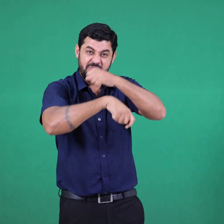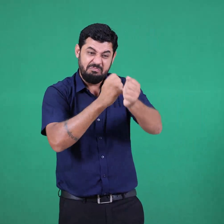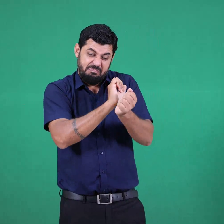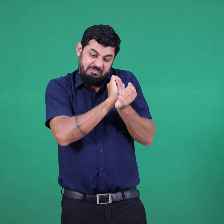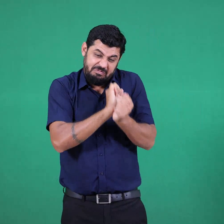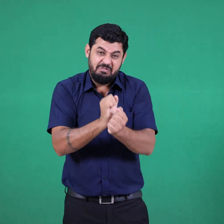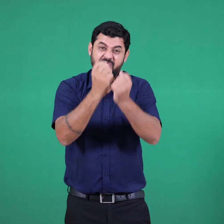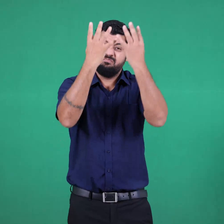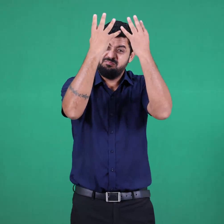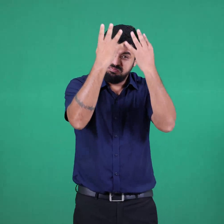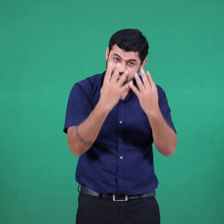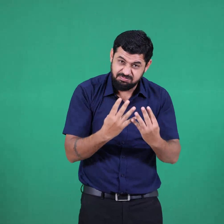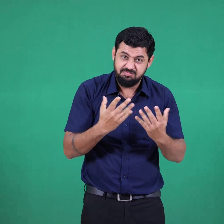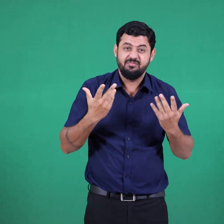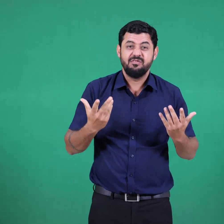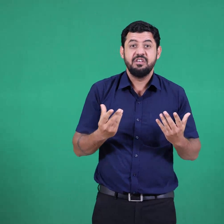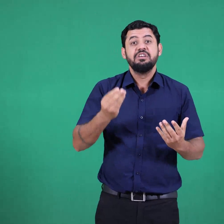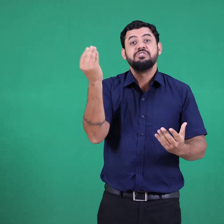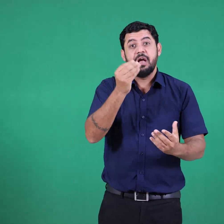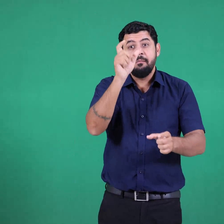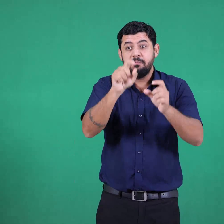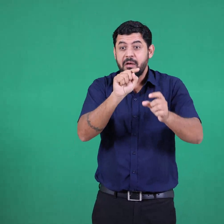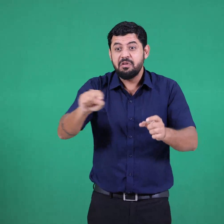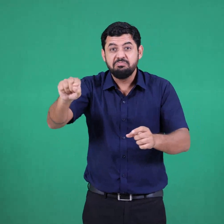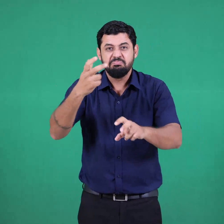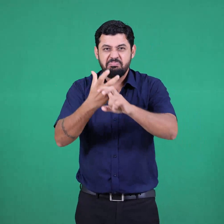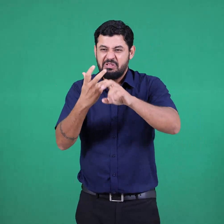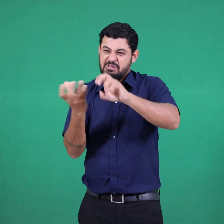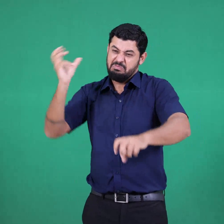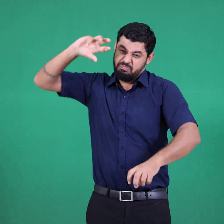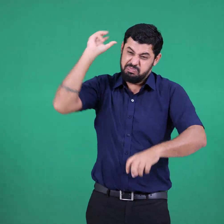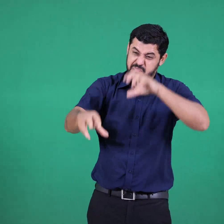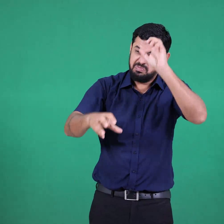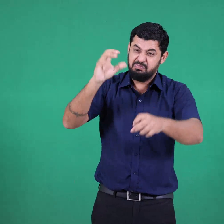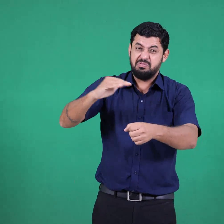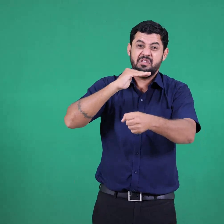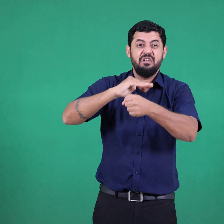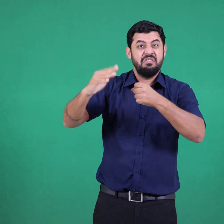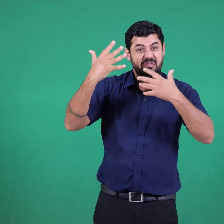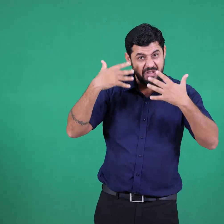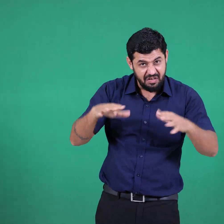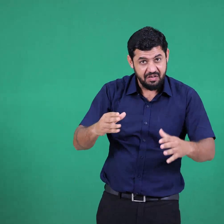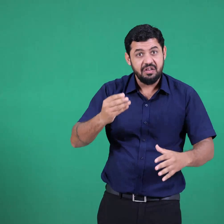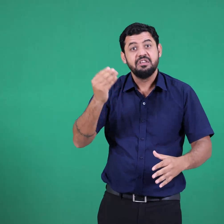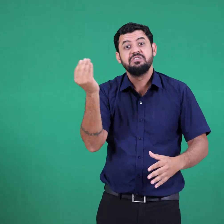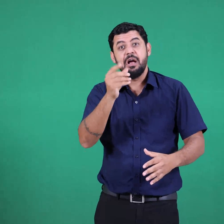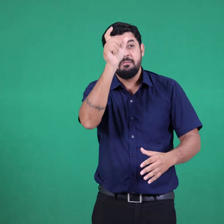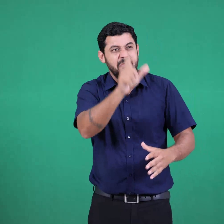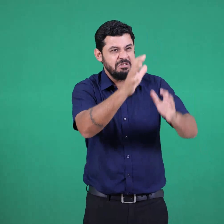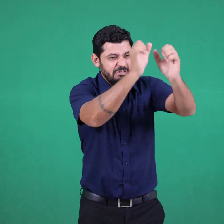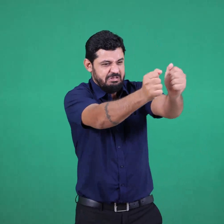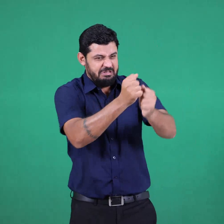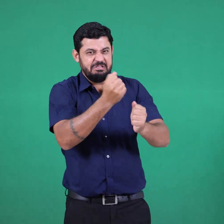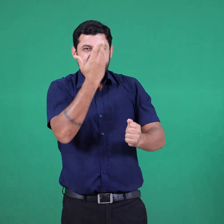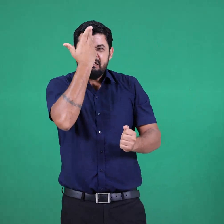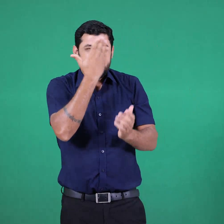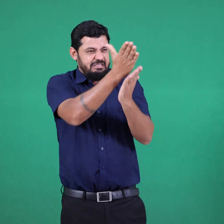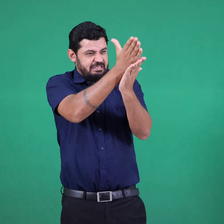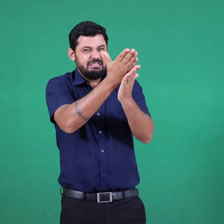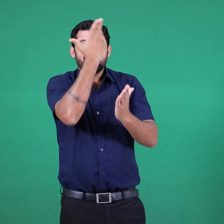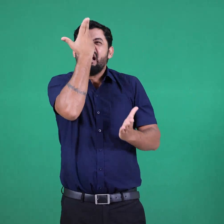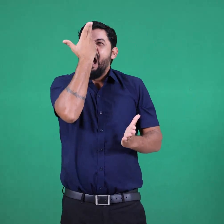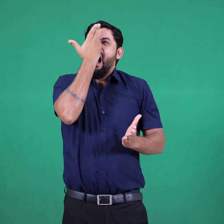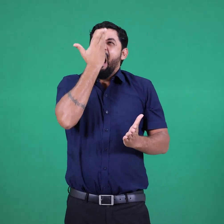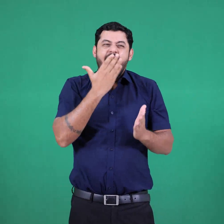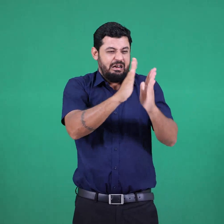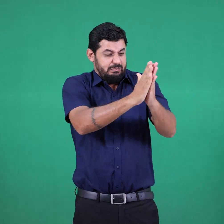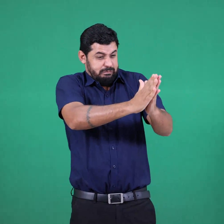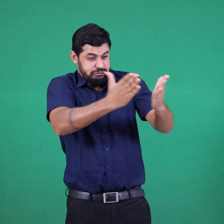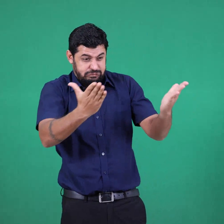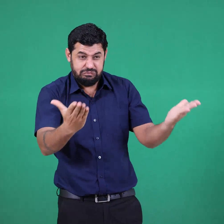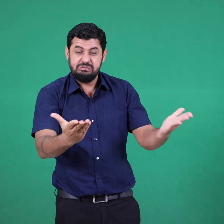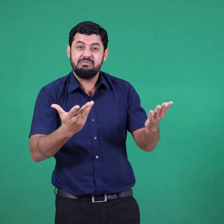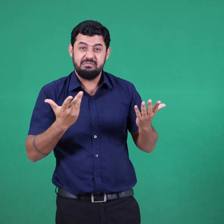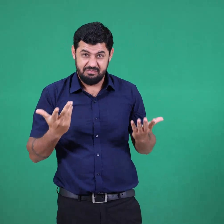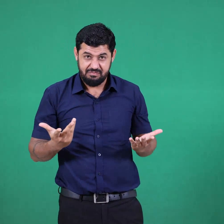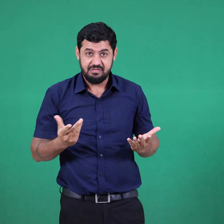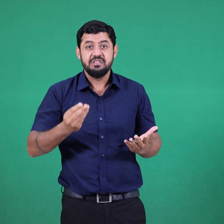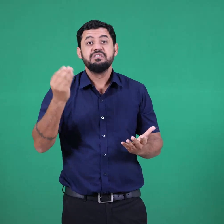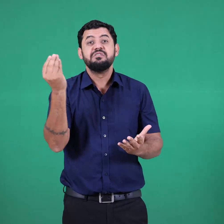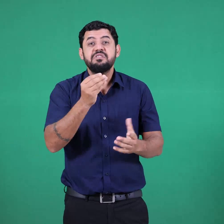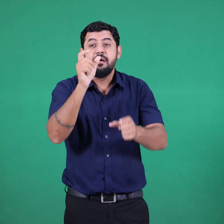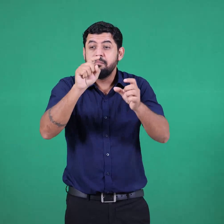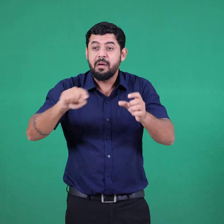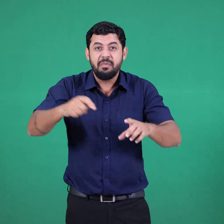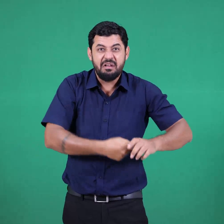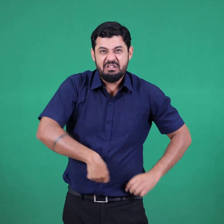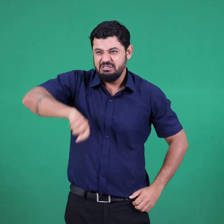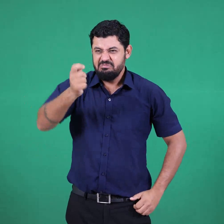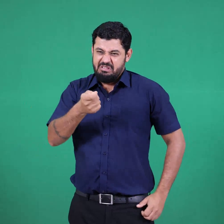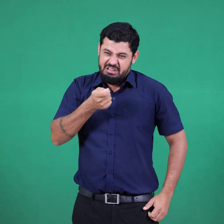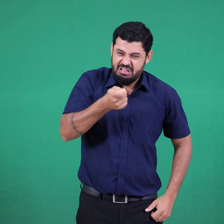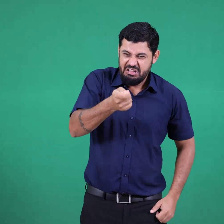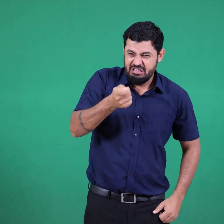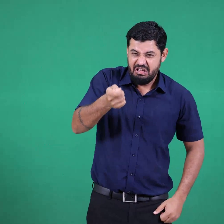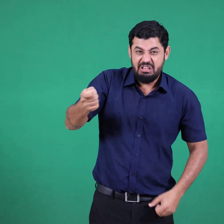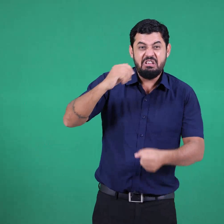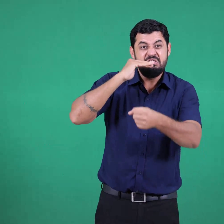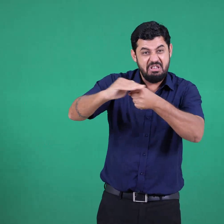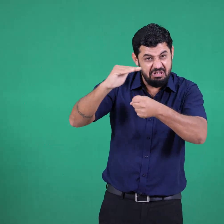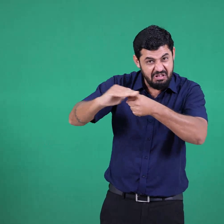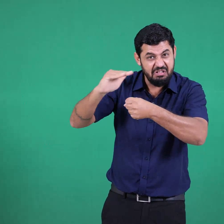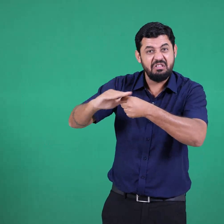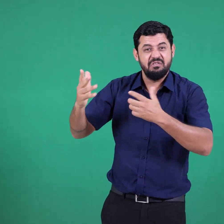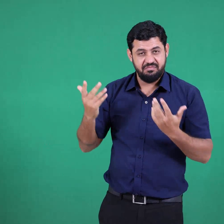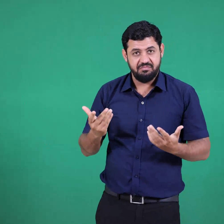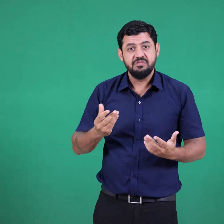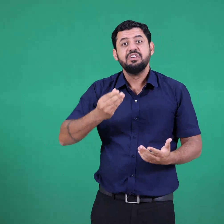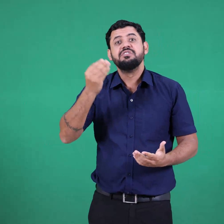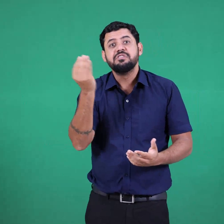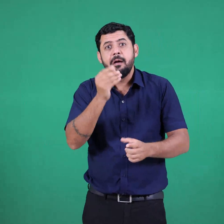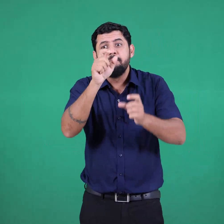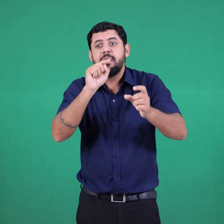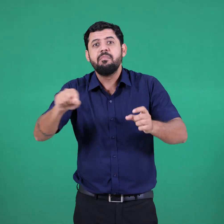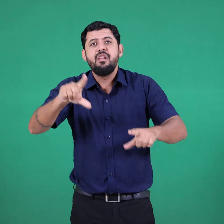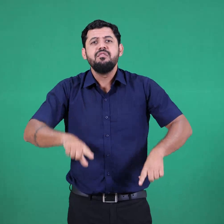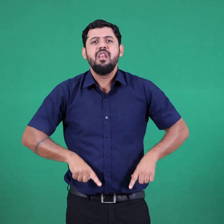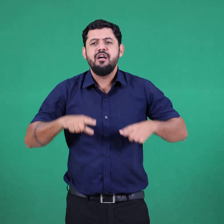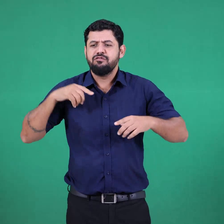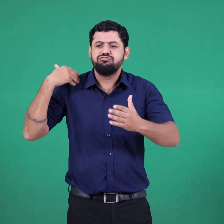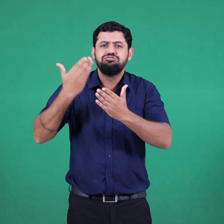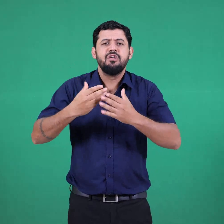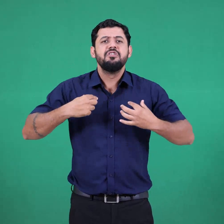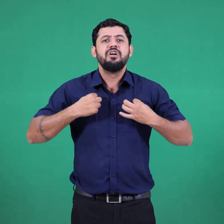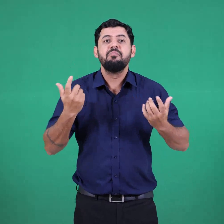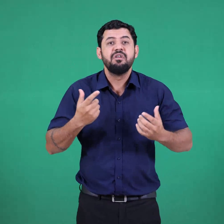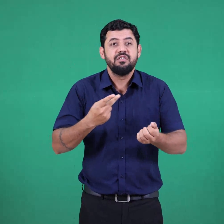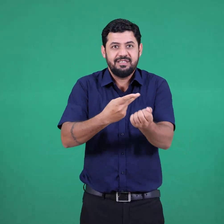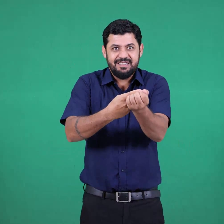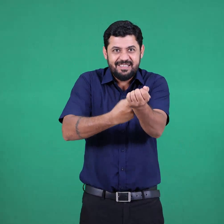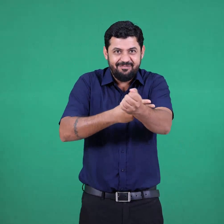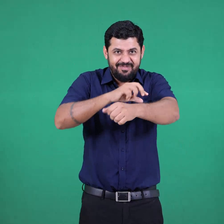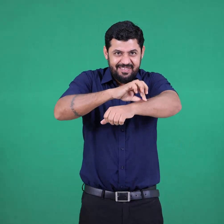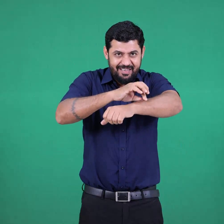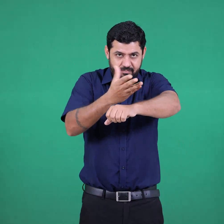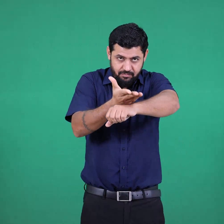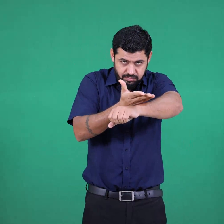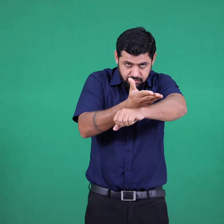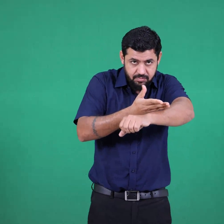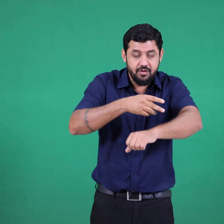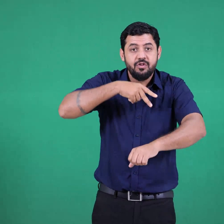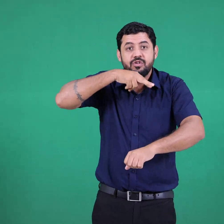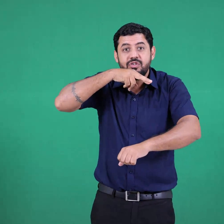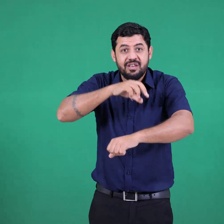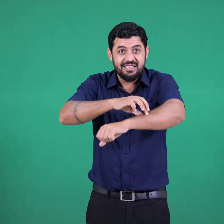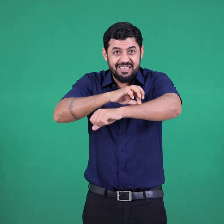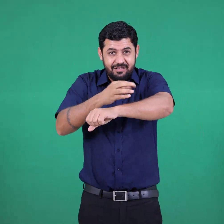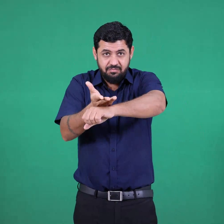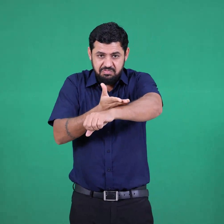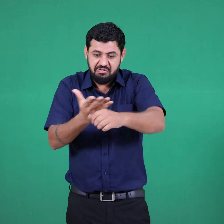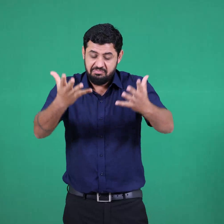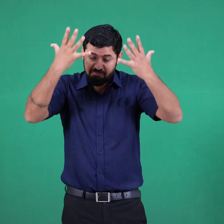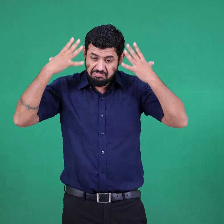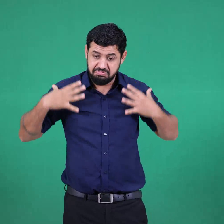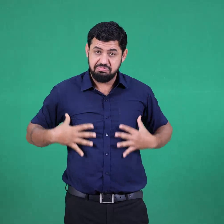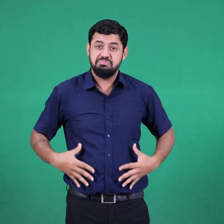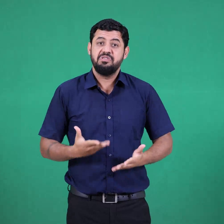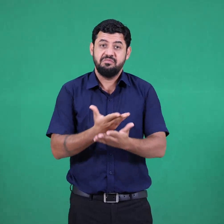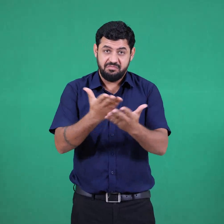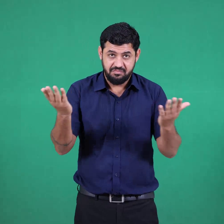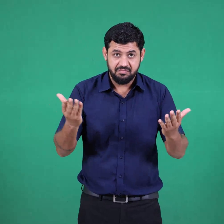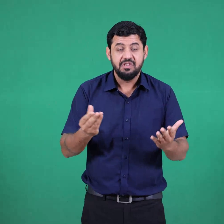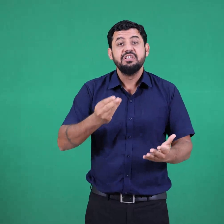They were stoned, they were sawed in two, they were put to death by the sword.